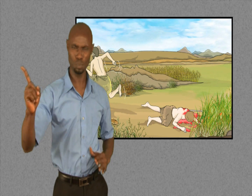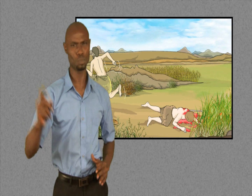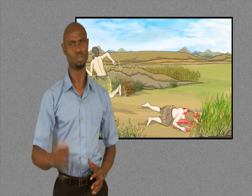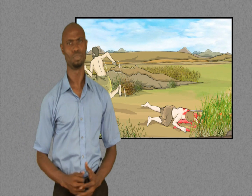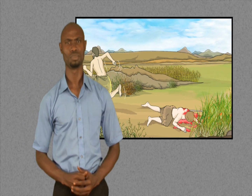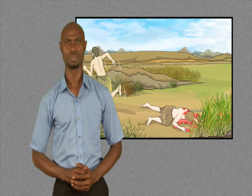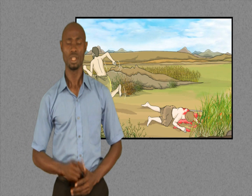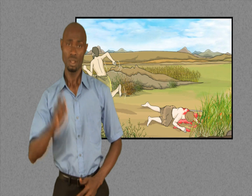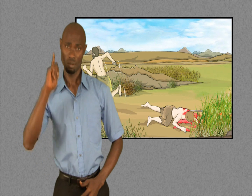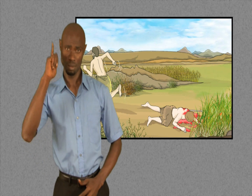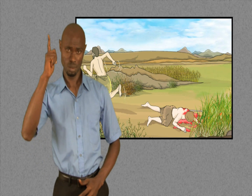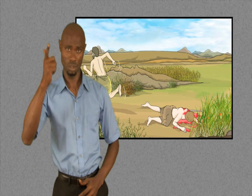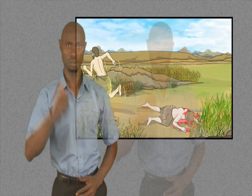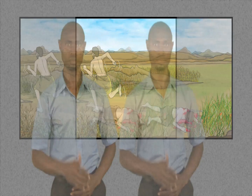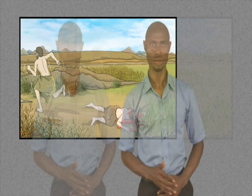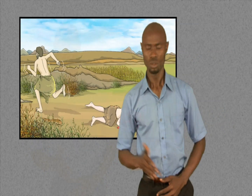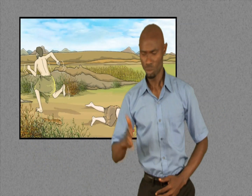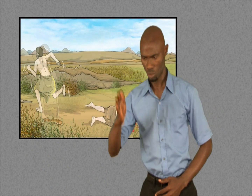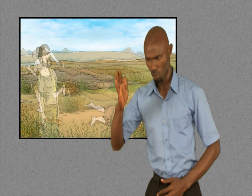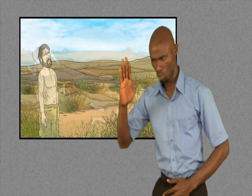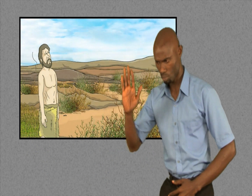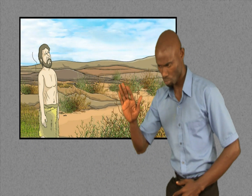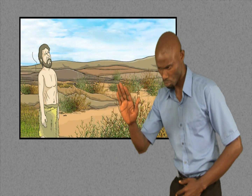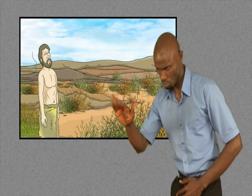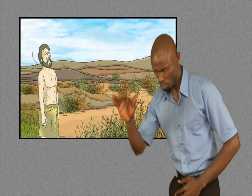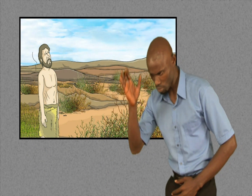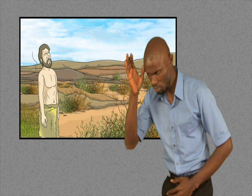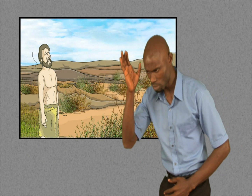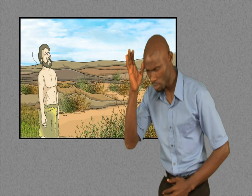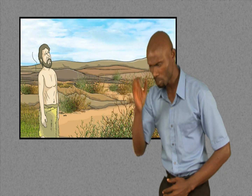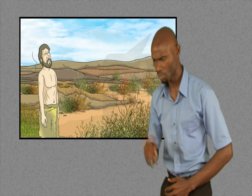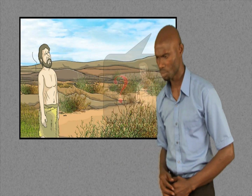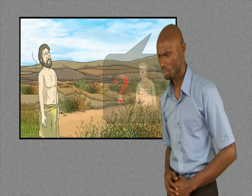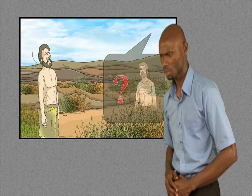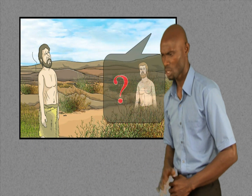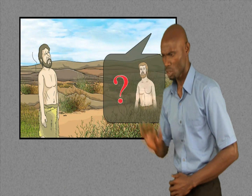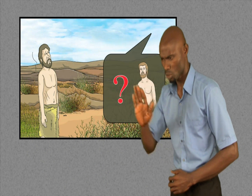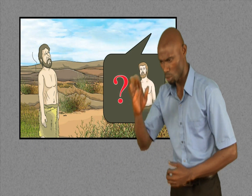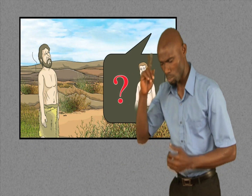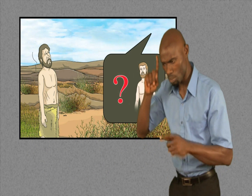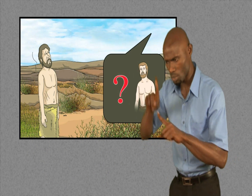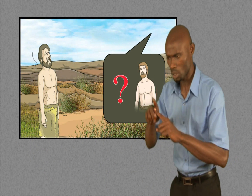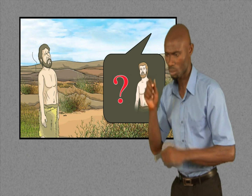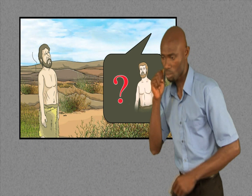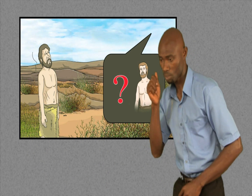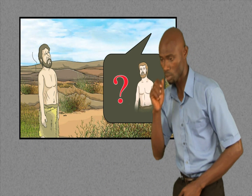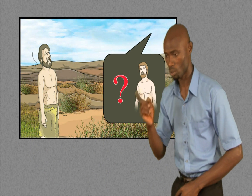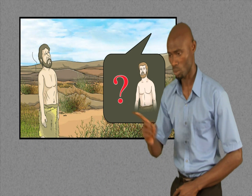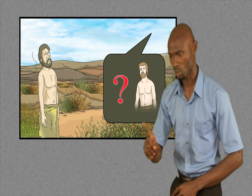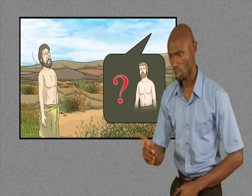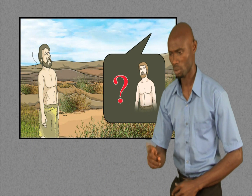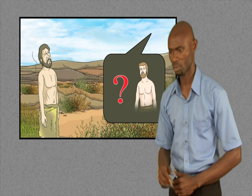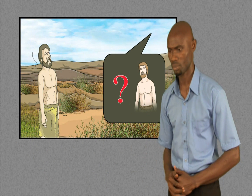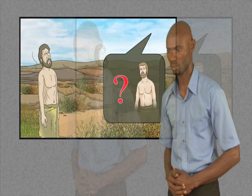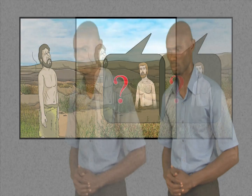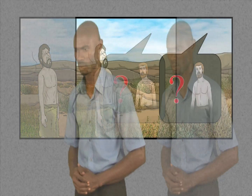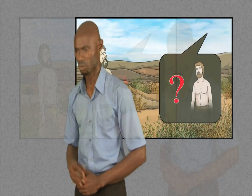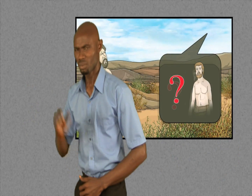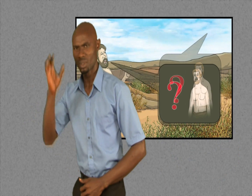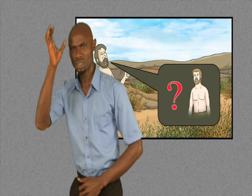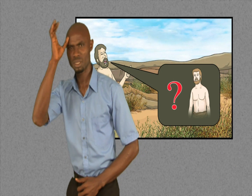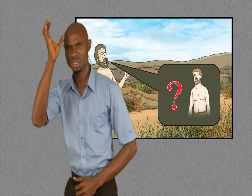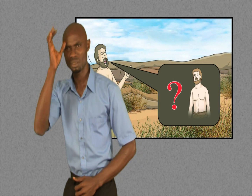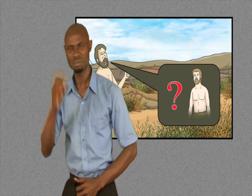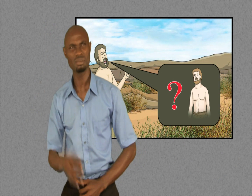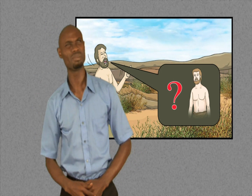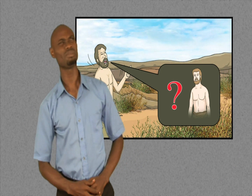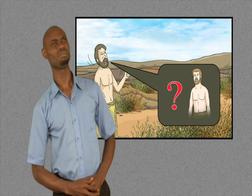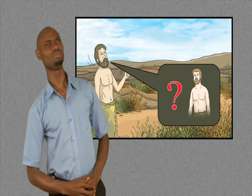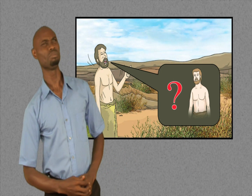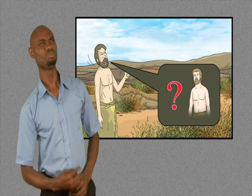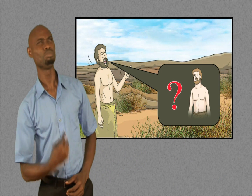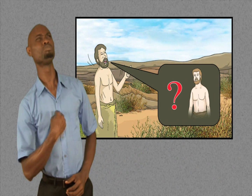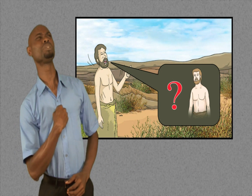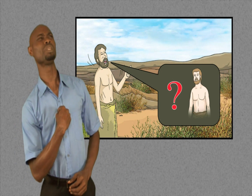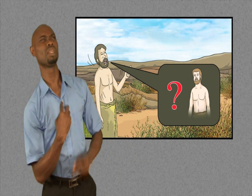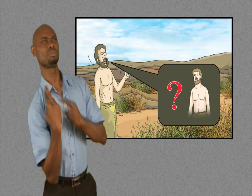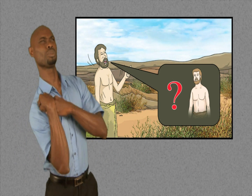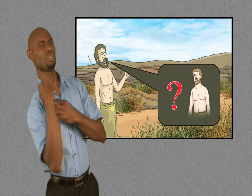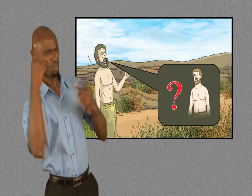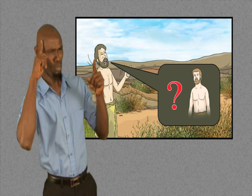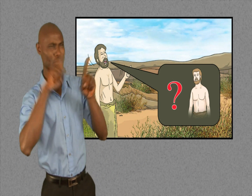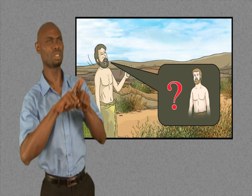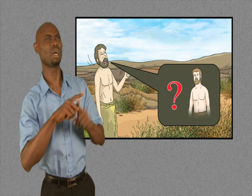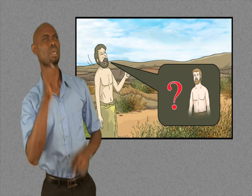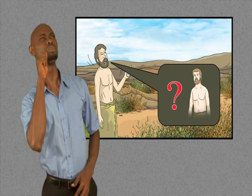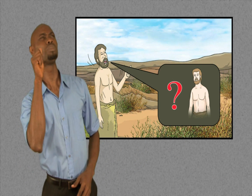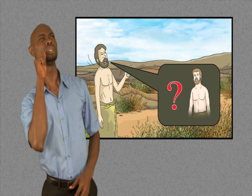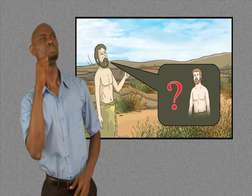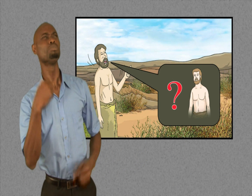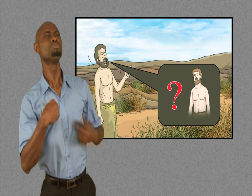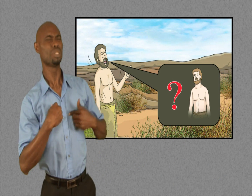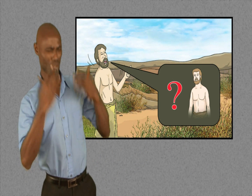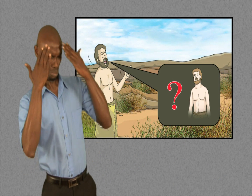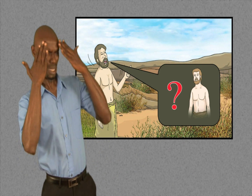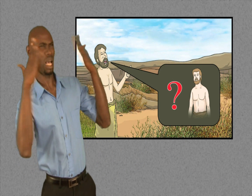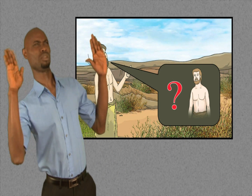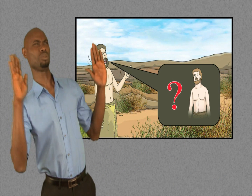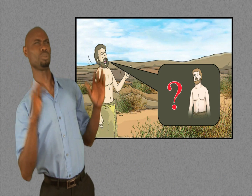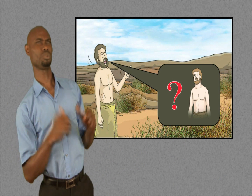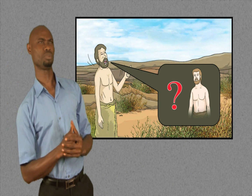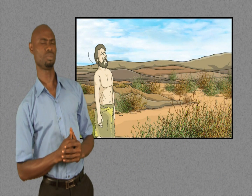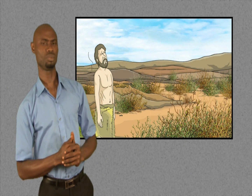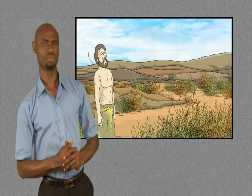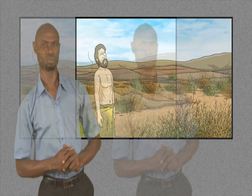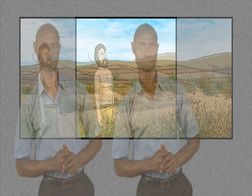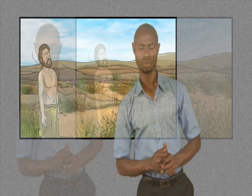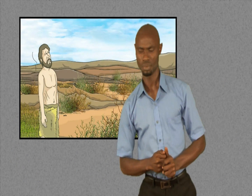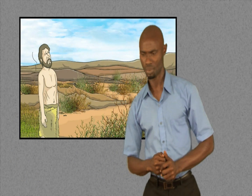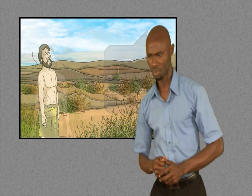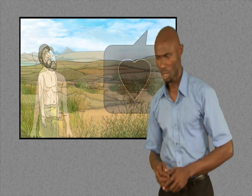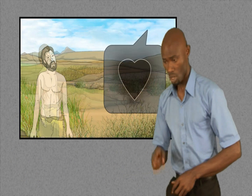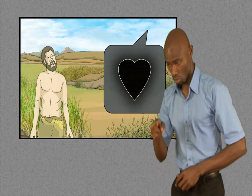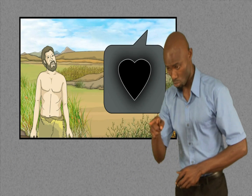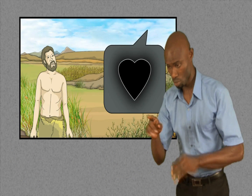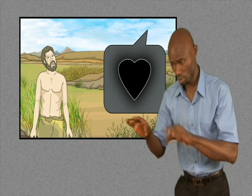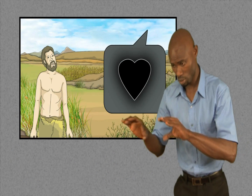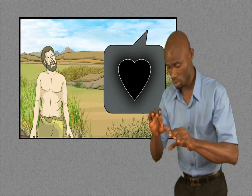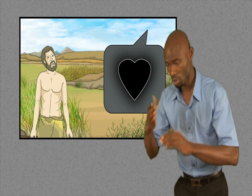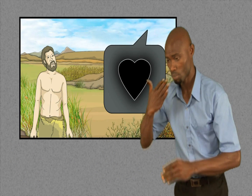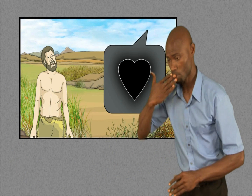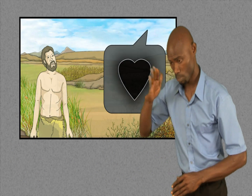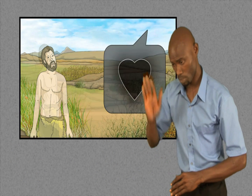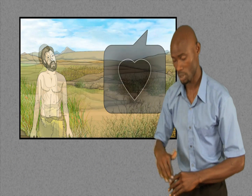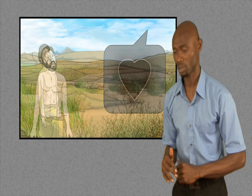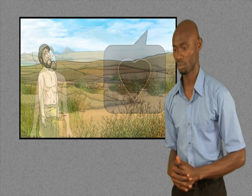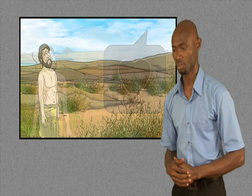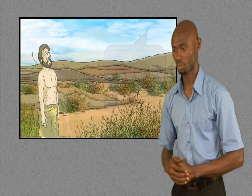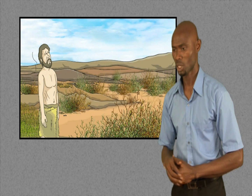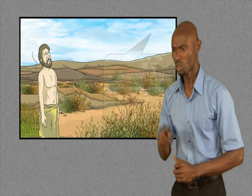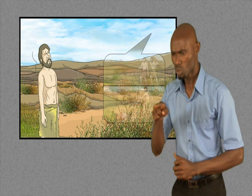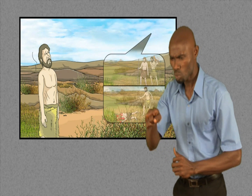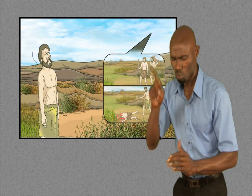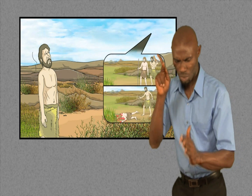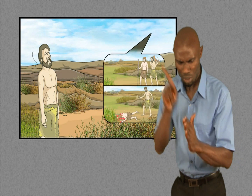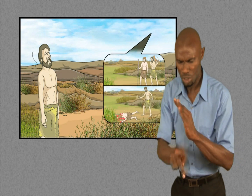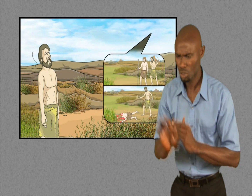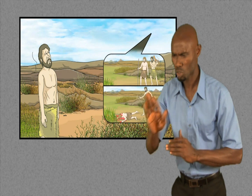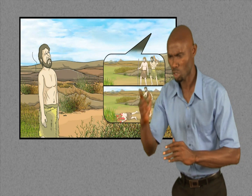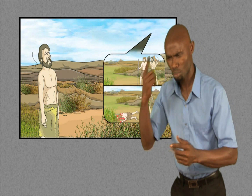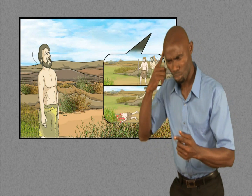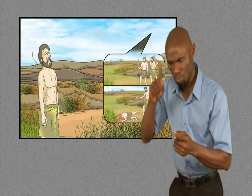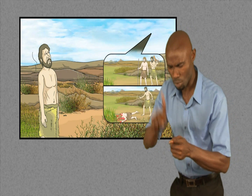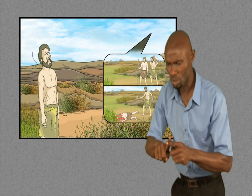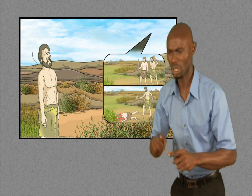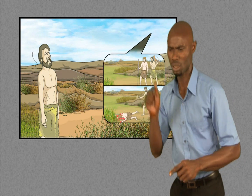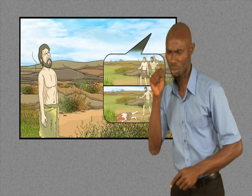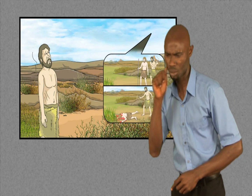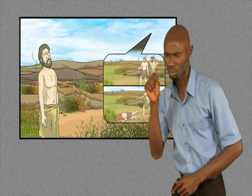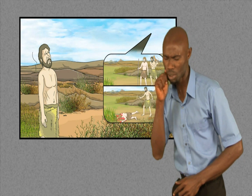And the LORD said to Cain, “Where is your brother Abel?” “I do not know!” he answered. “Am I my brother’s keeper?” “What have you done?” replied the LORD.